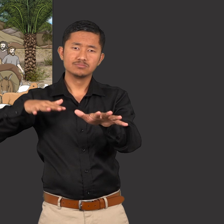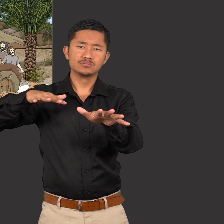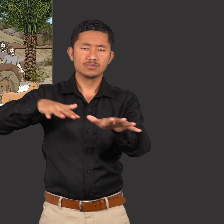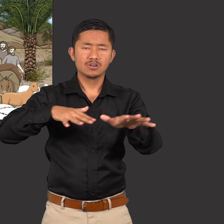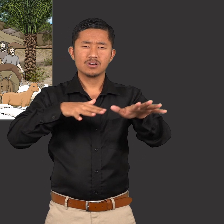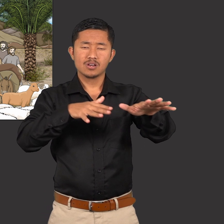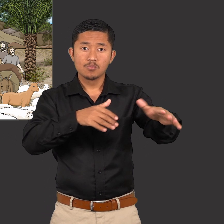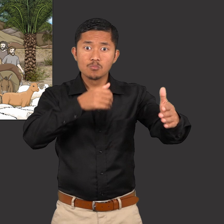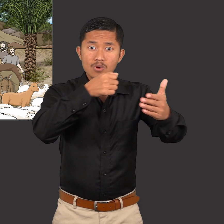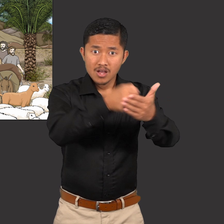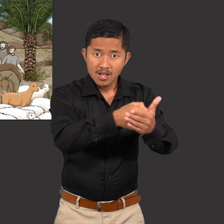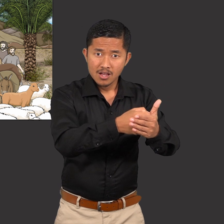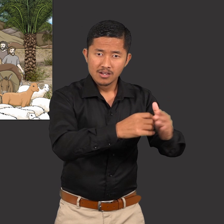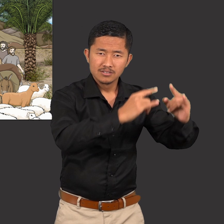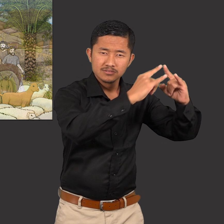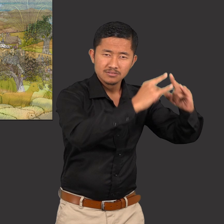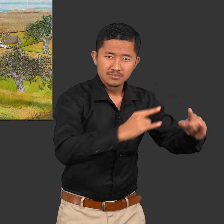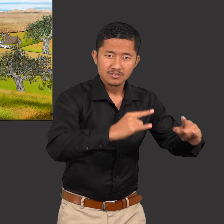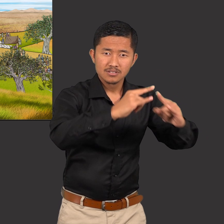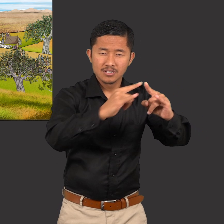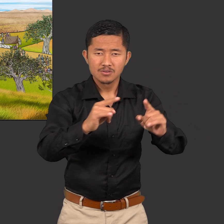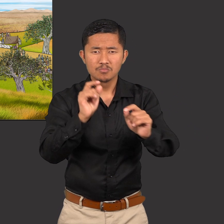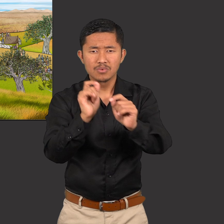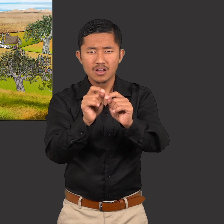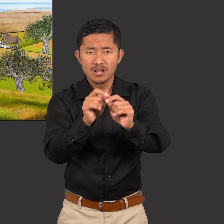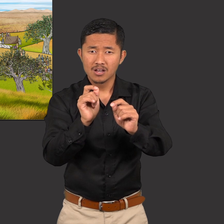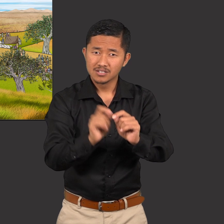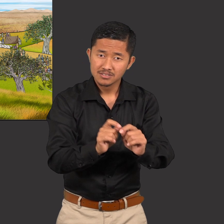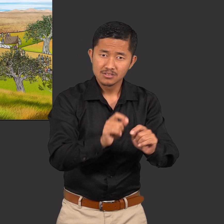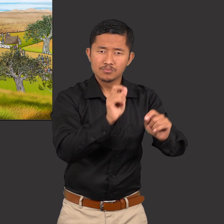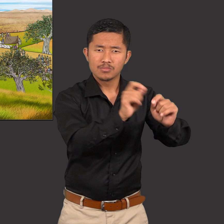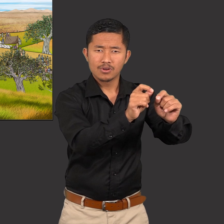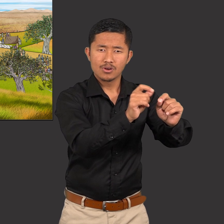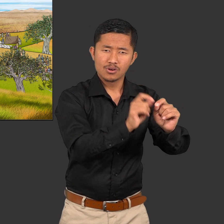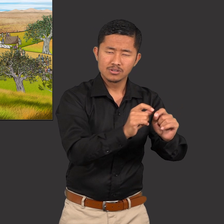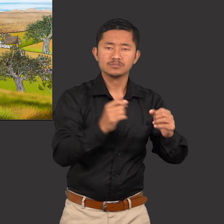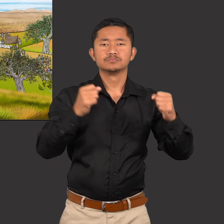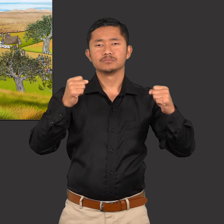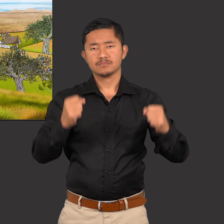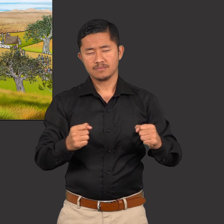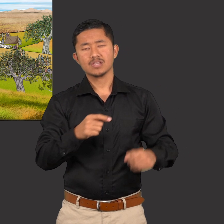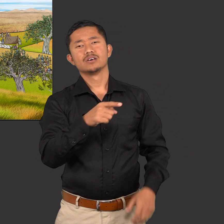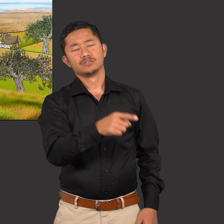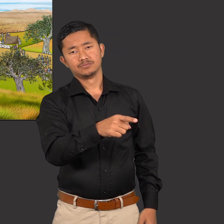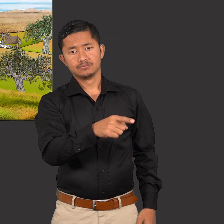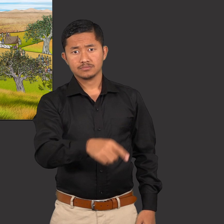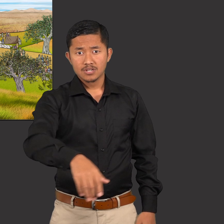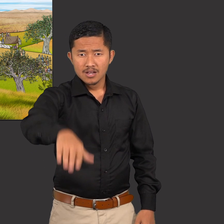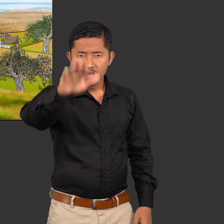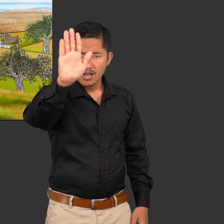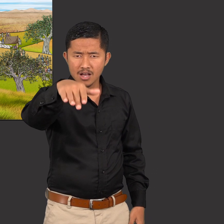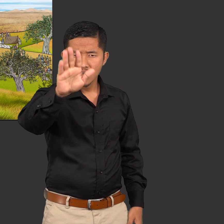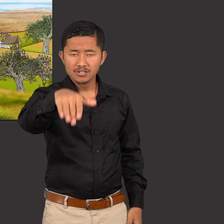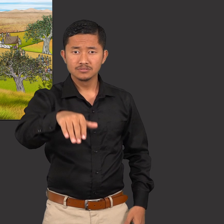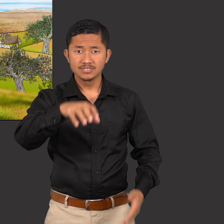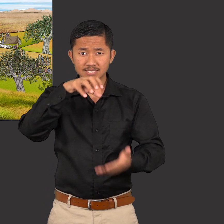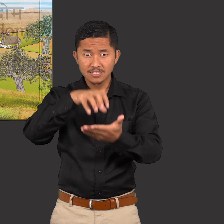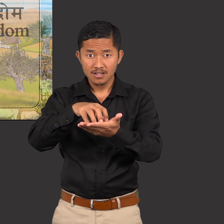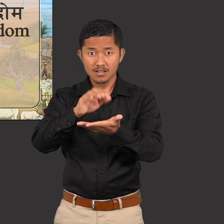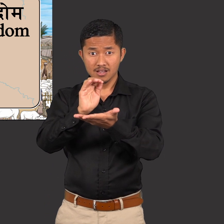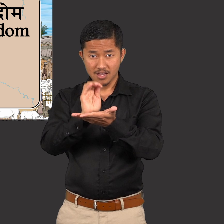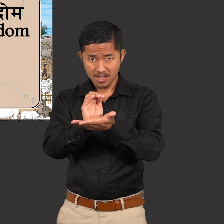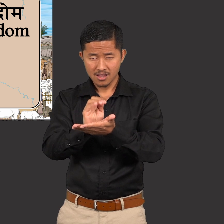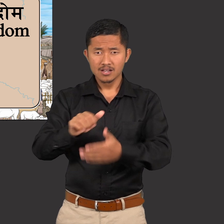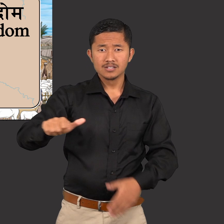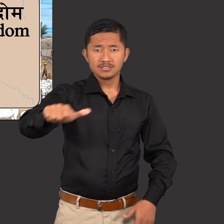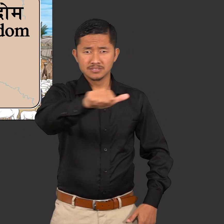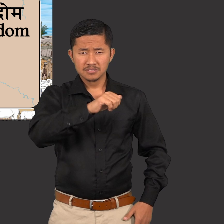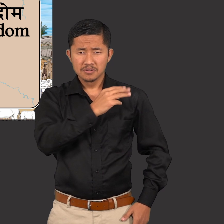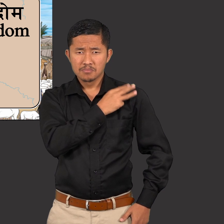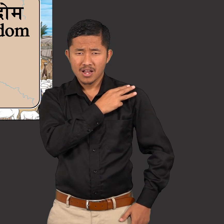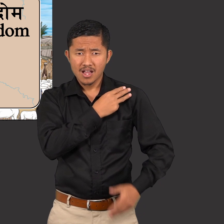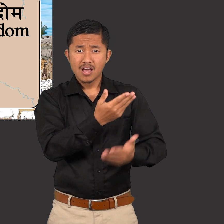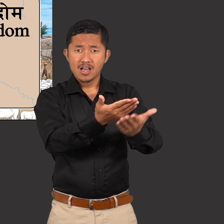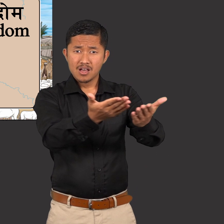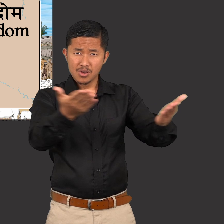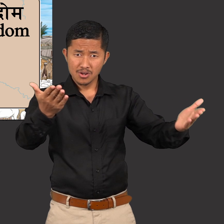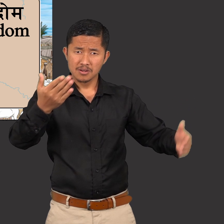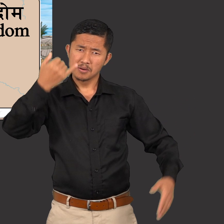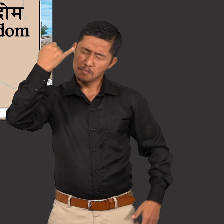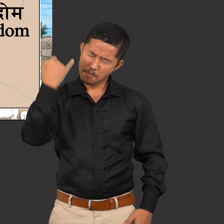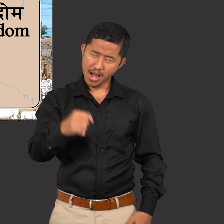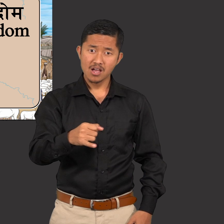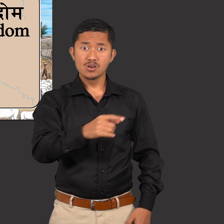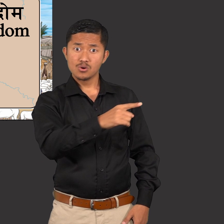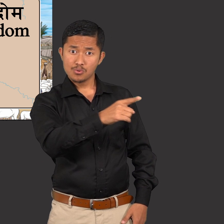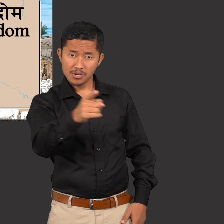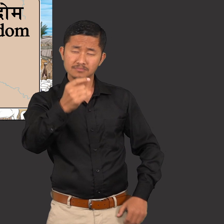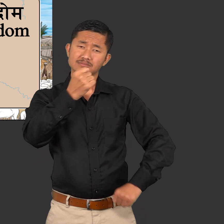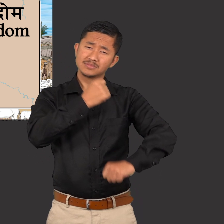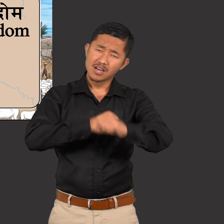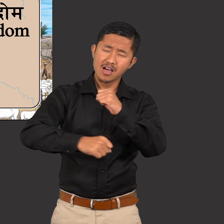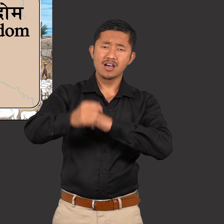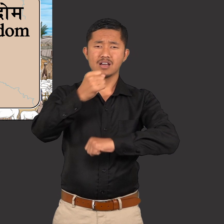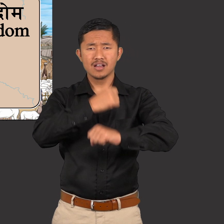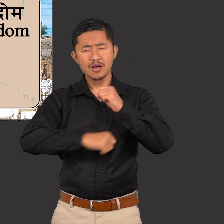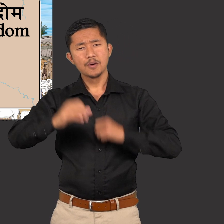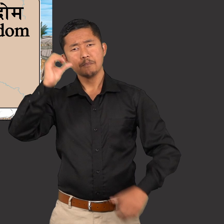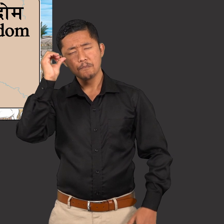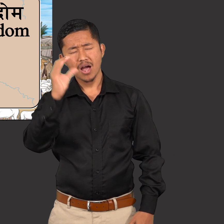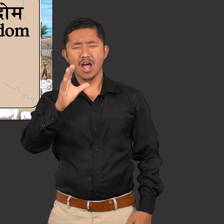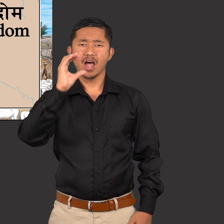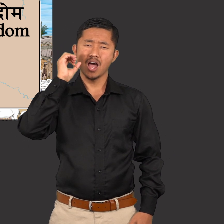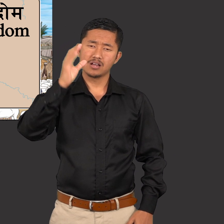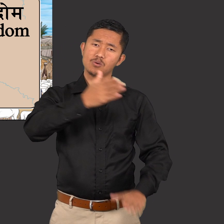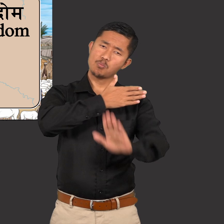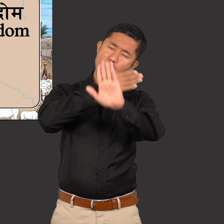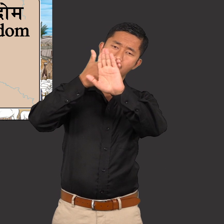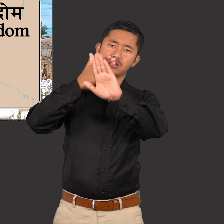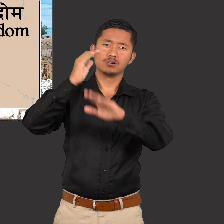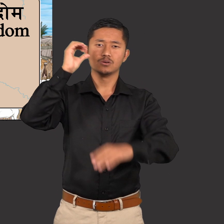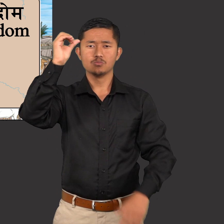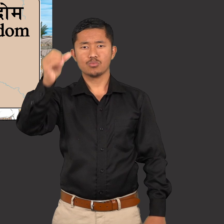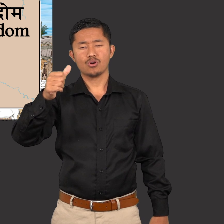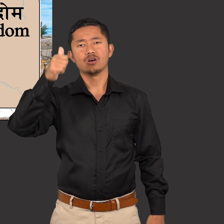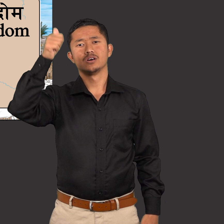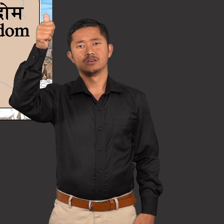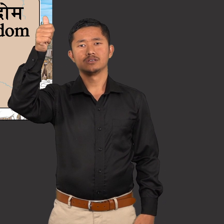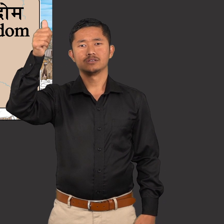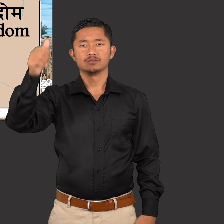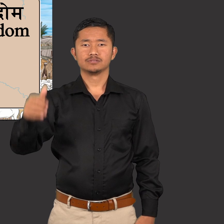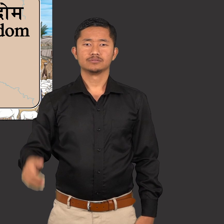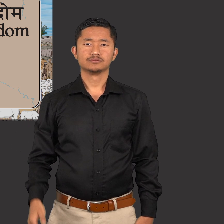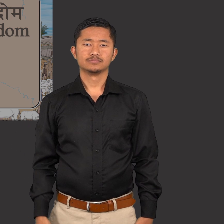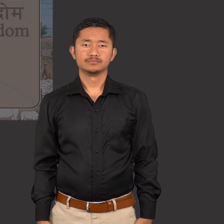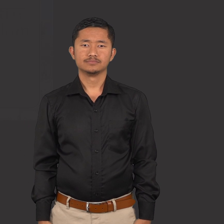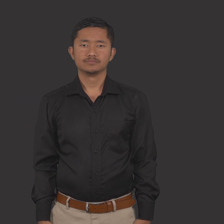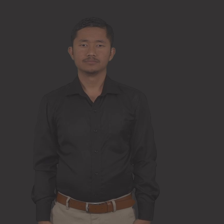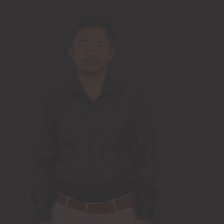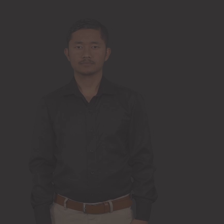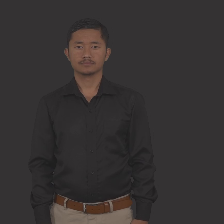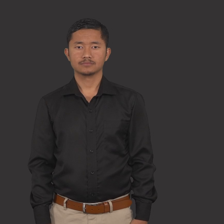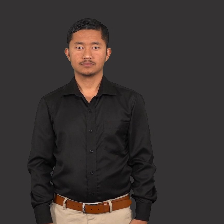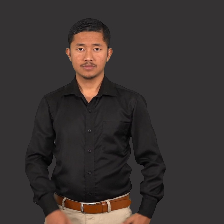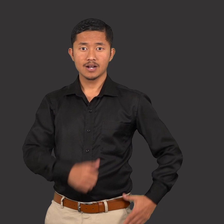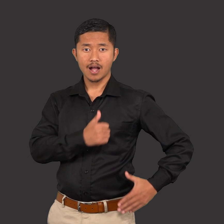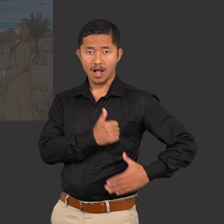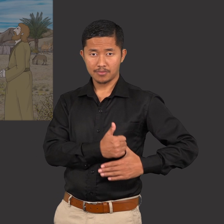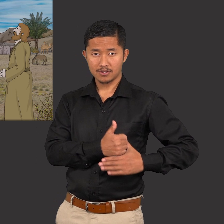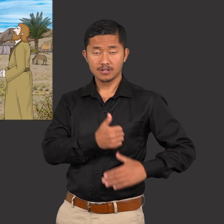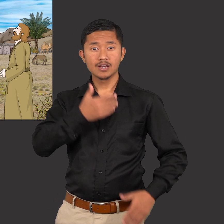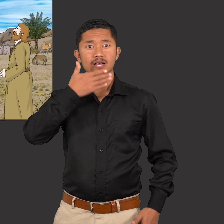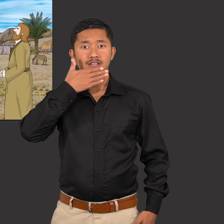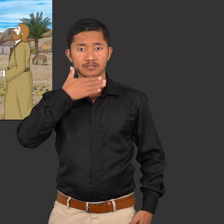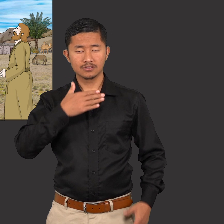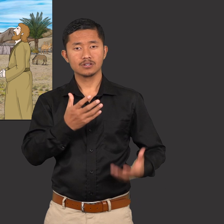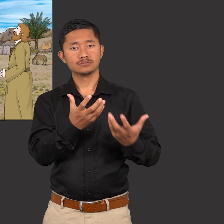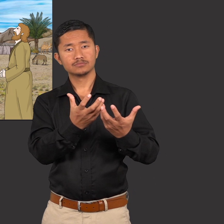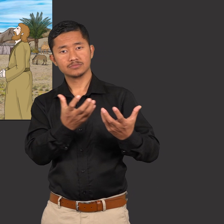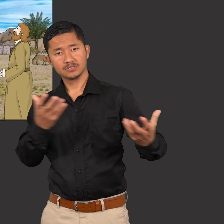Abram lived in the land of Canaan, but Lot settled in the cities of the plain and pitched his tent toward Sodom. But the men of Sodom were wicked, sinning greatly against the LORD.